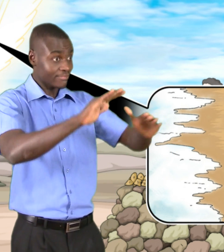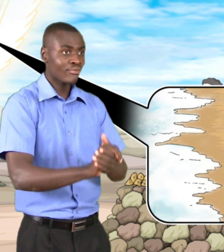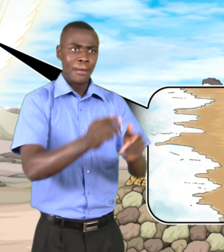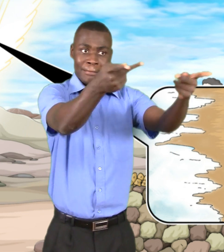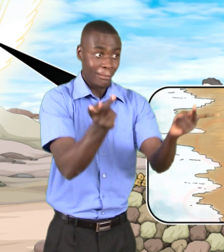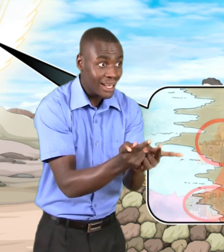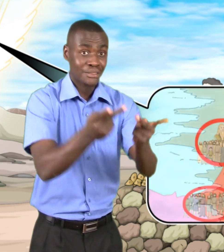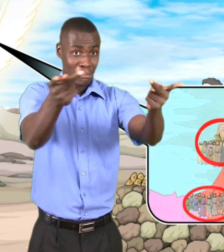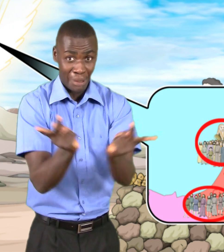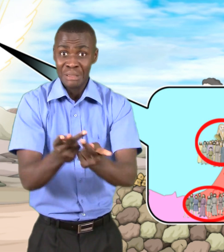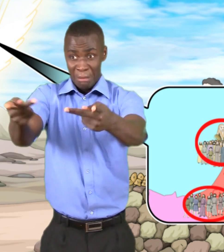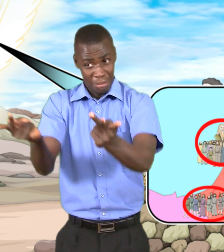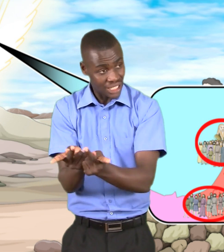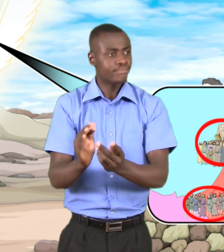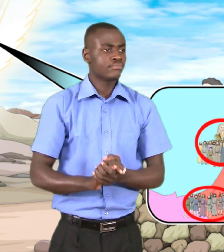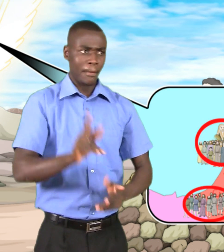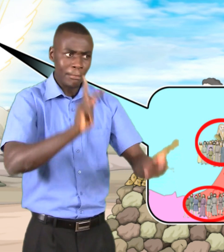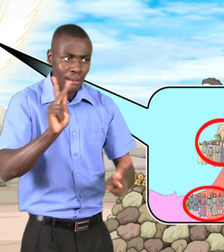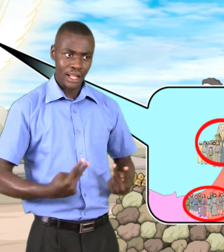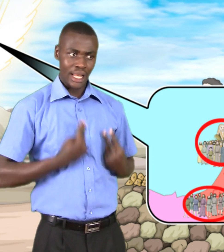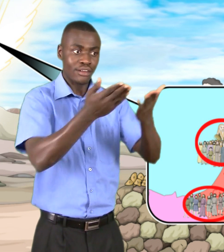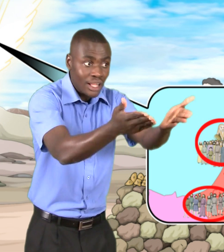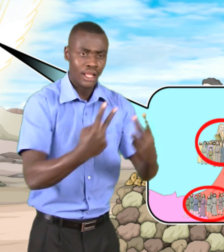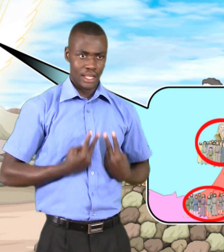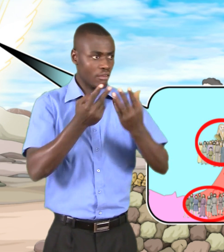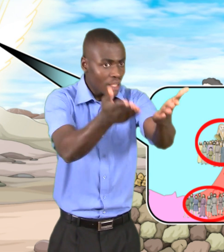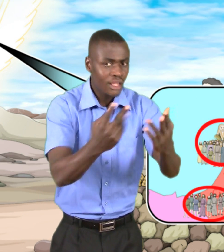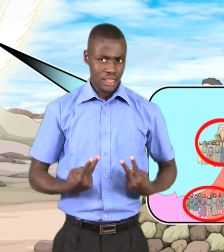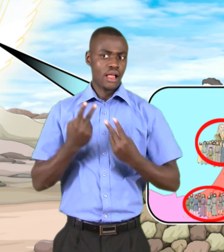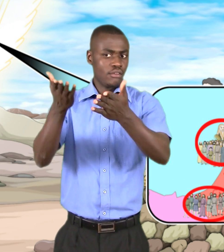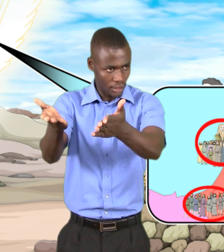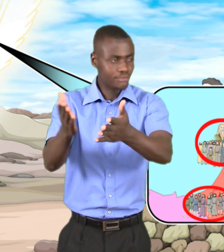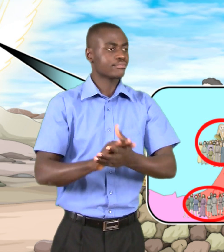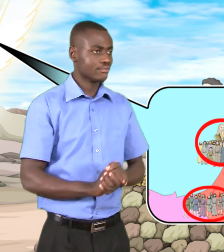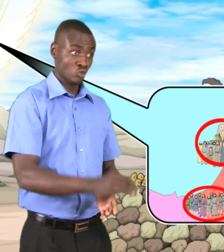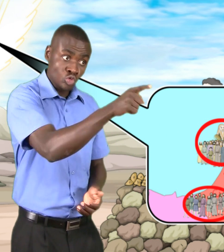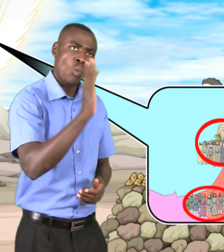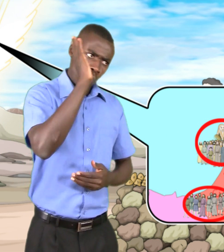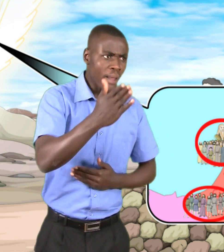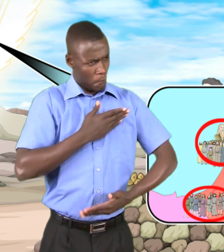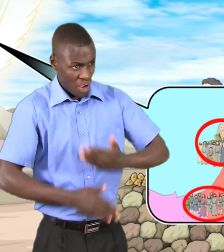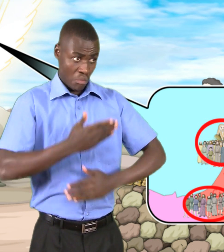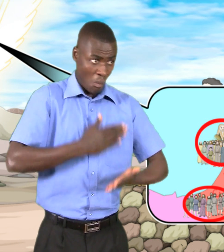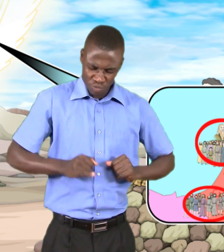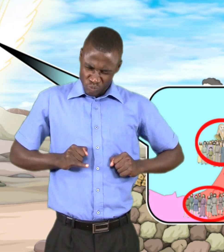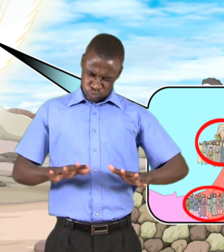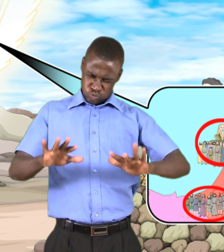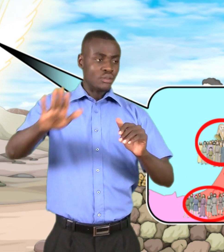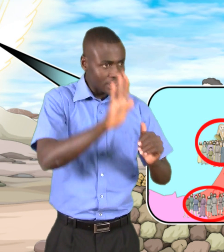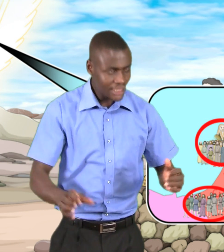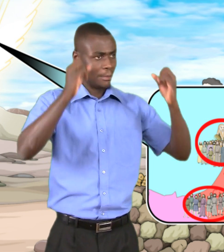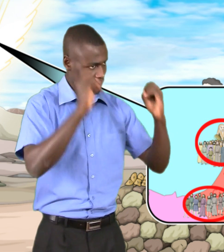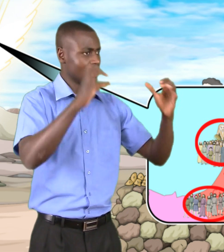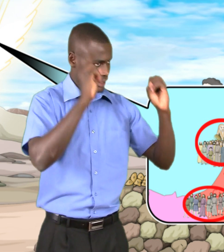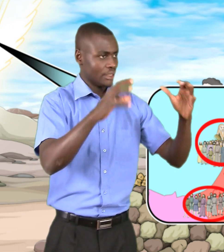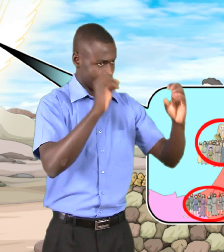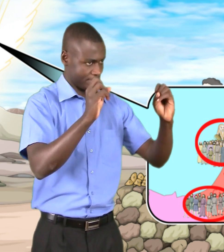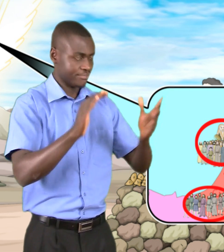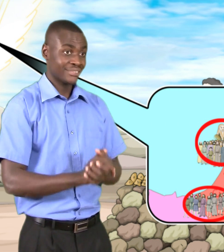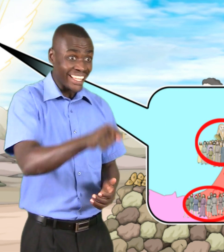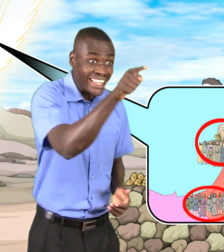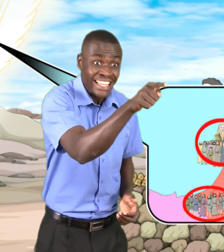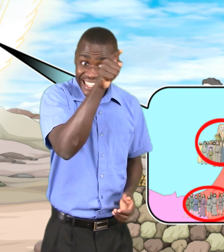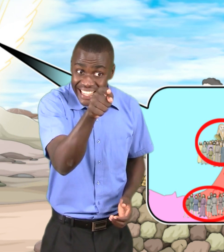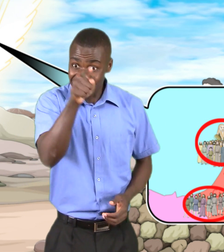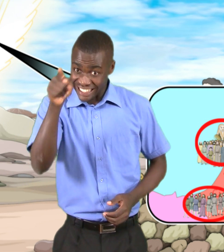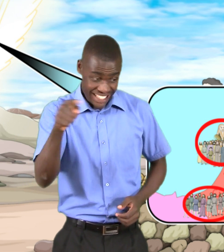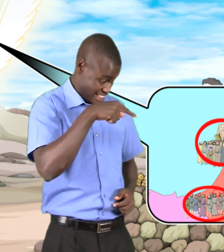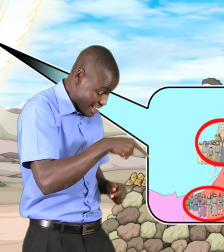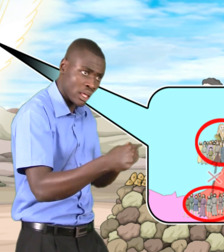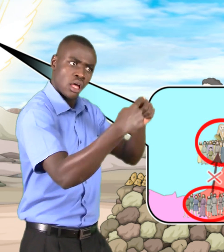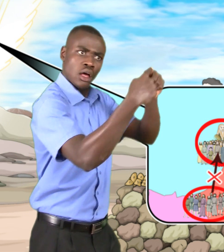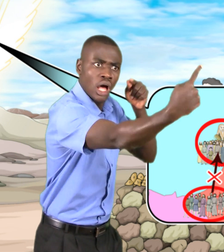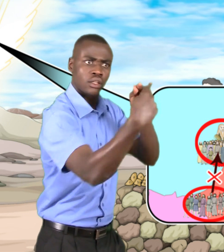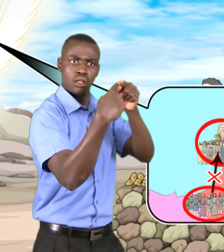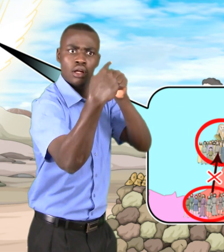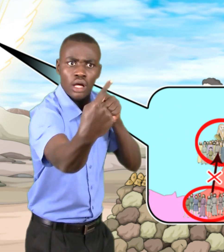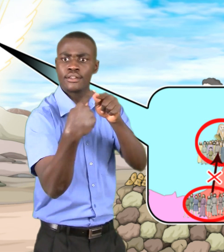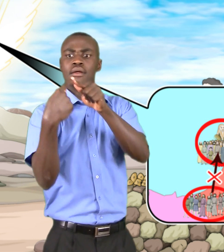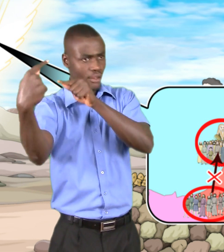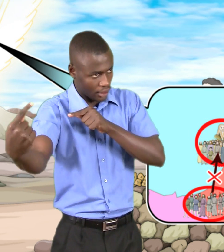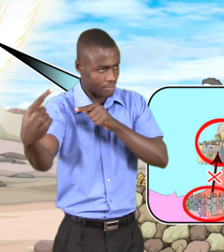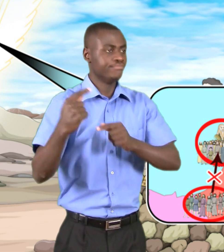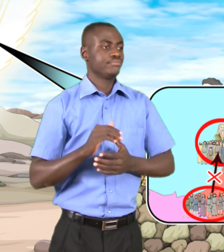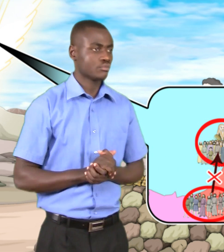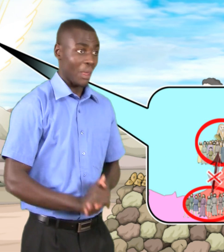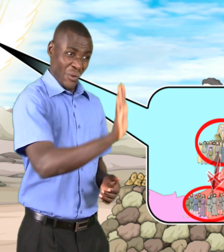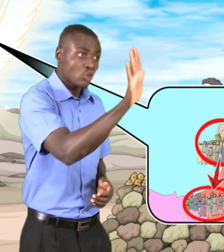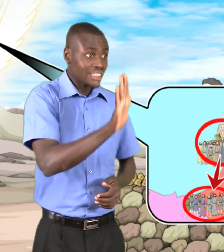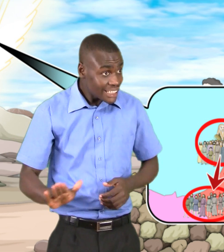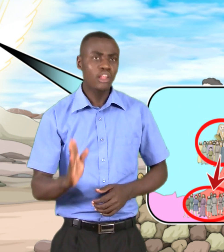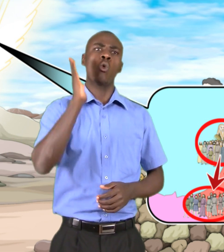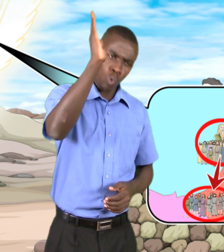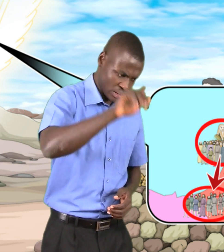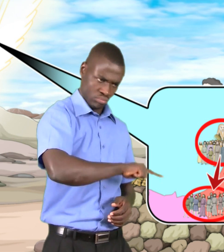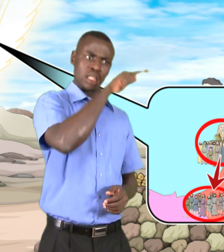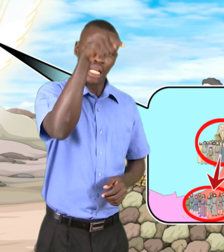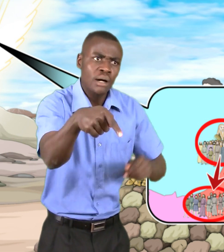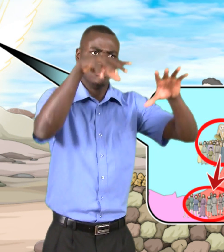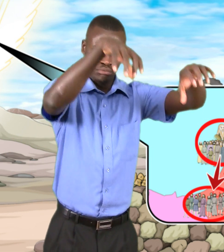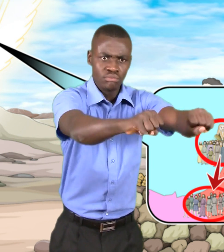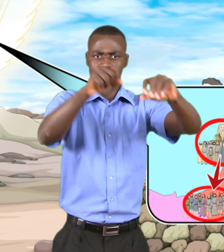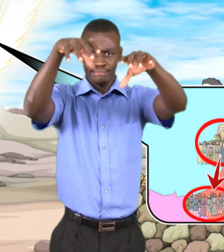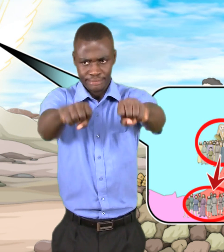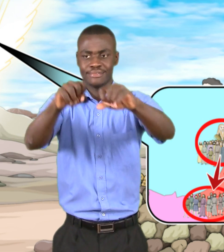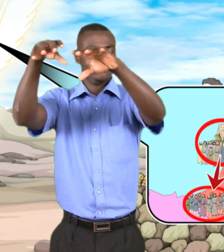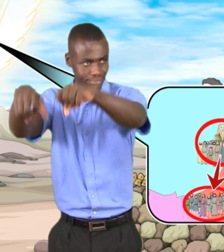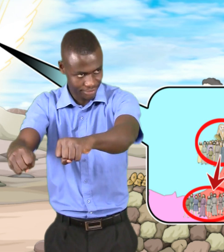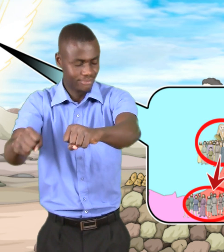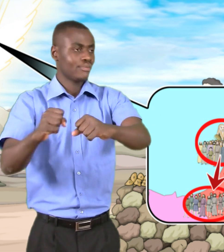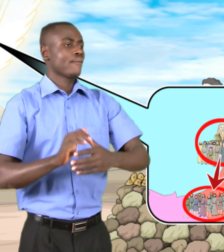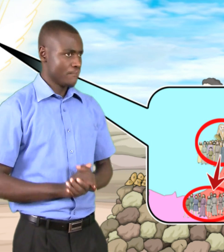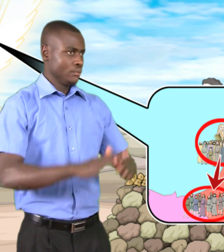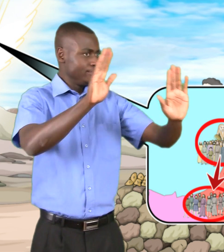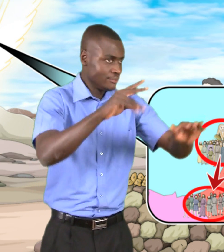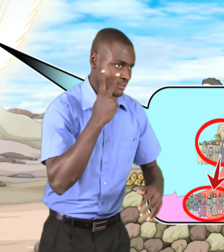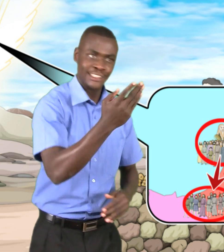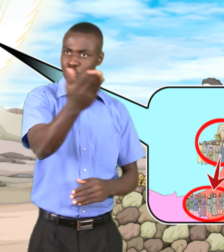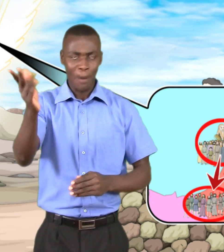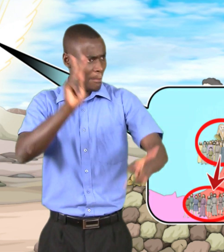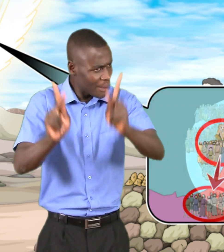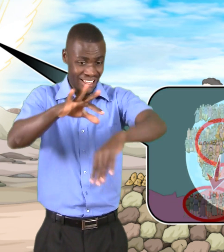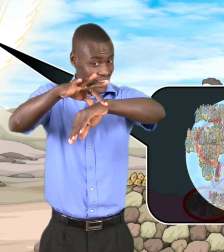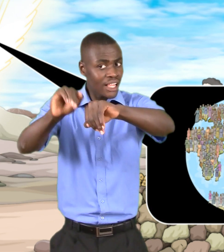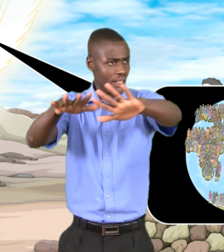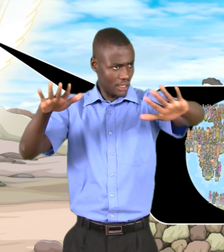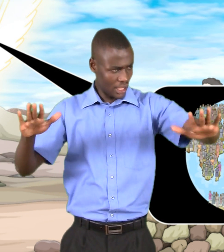Your descendants will possess the gates of their enemies.